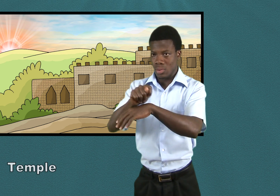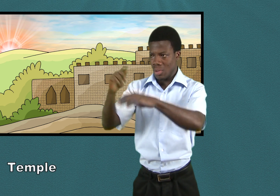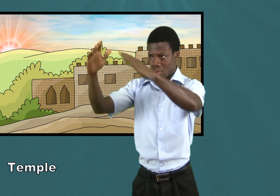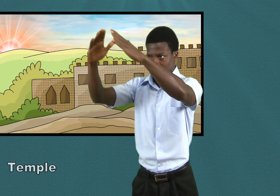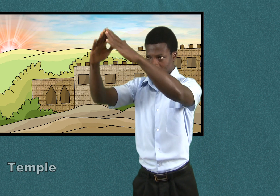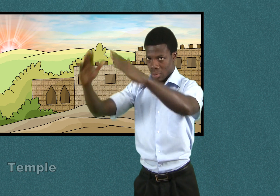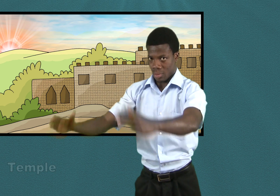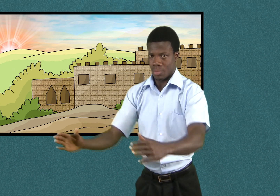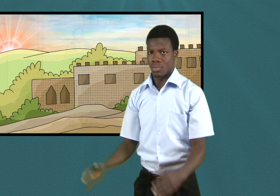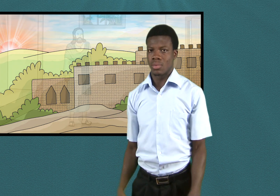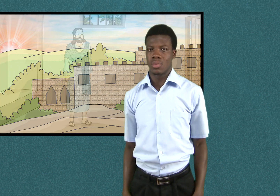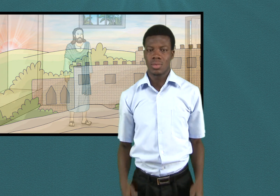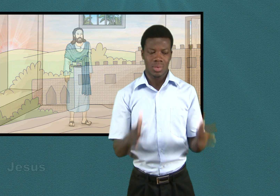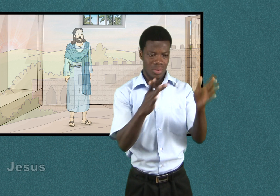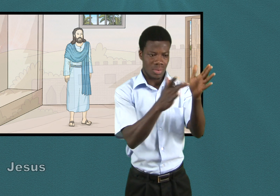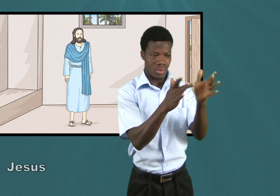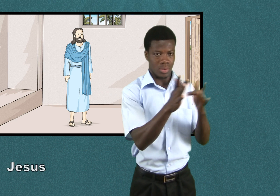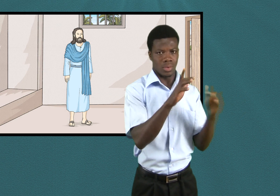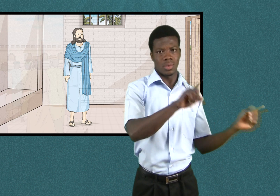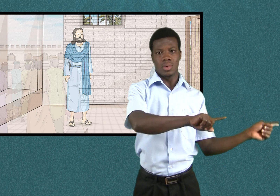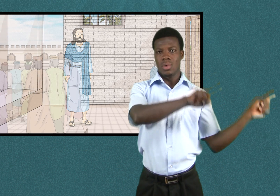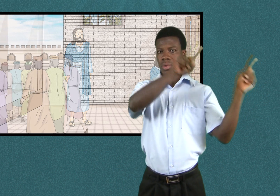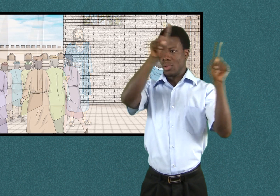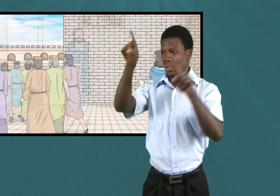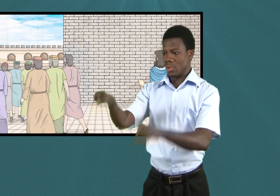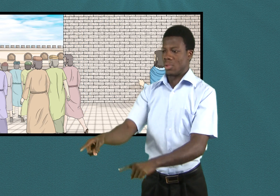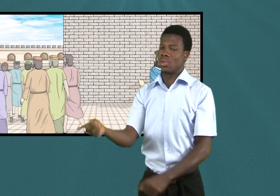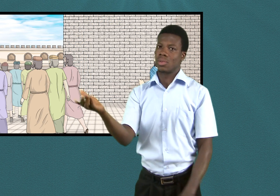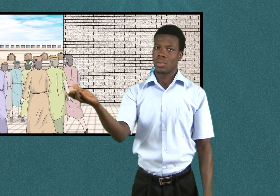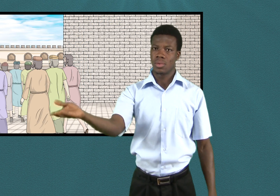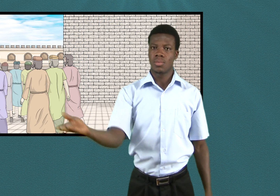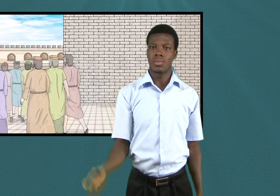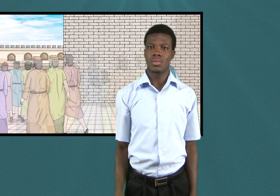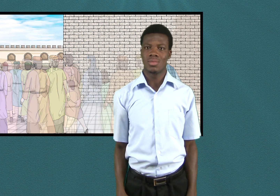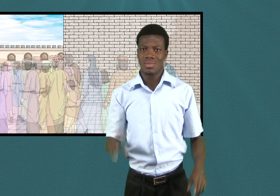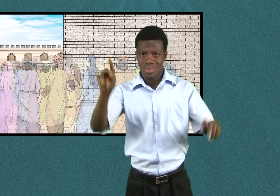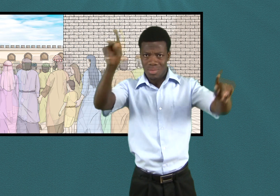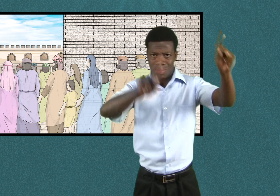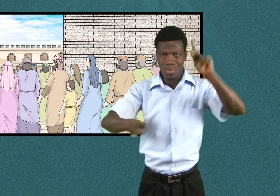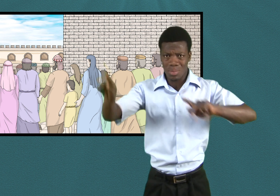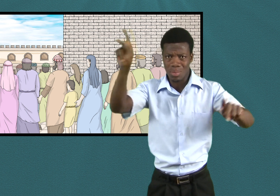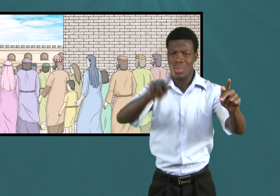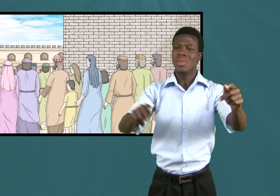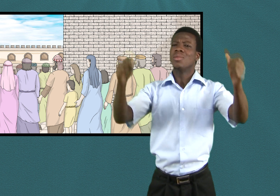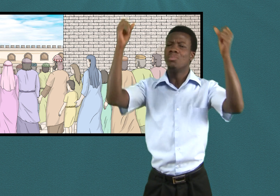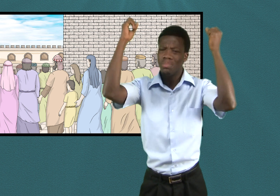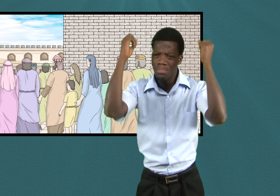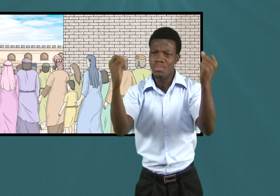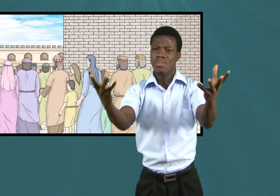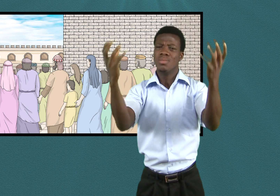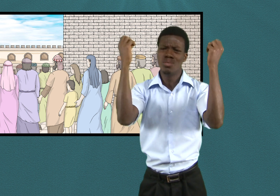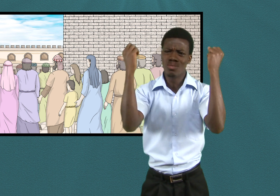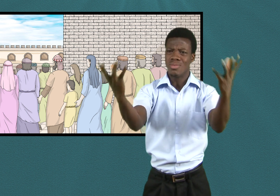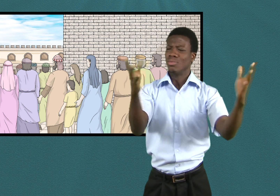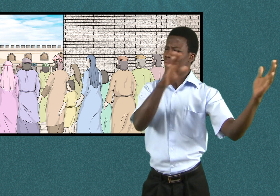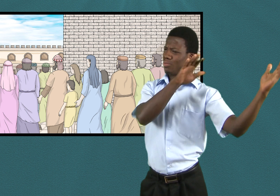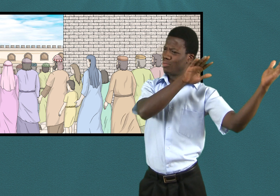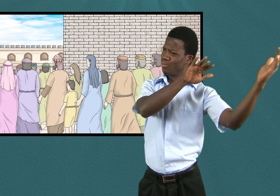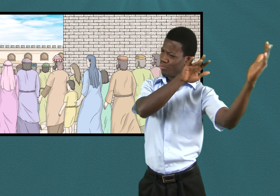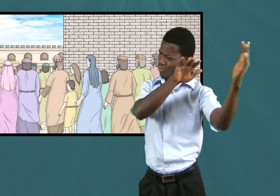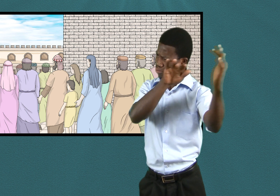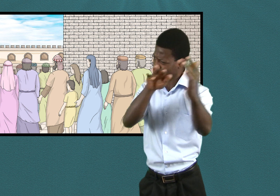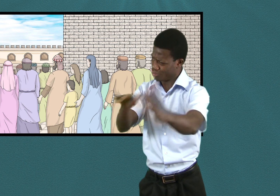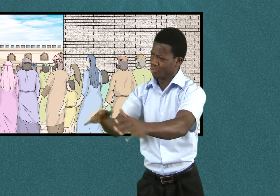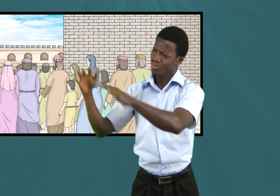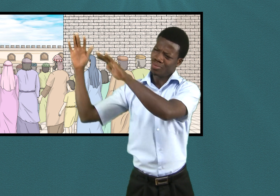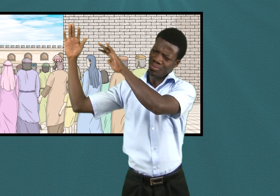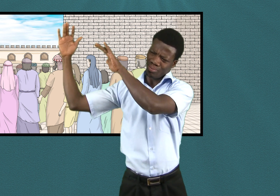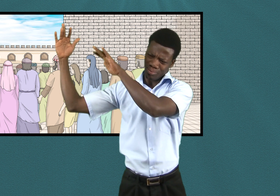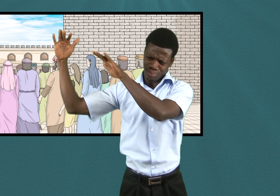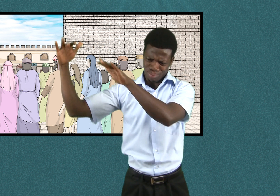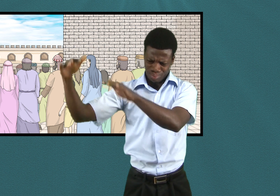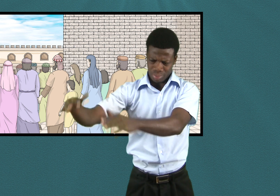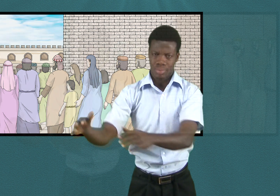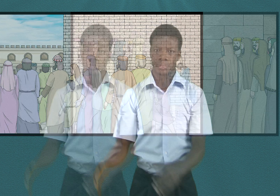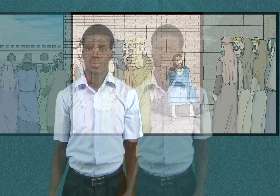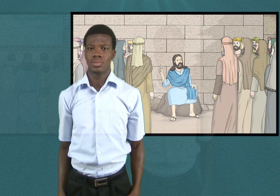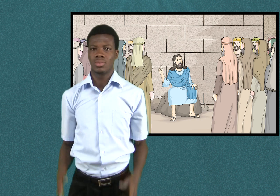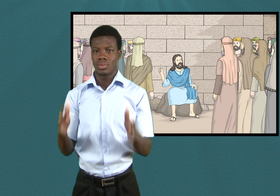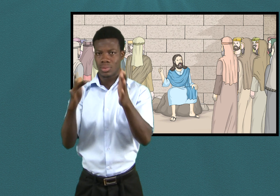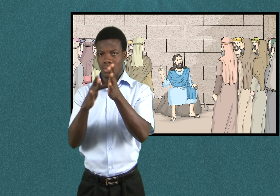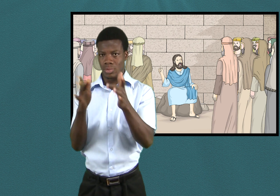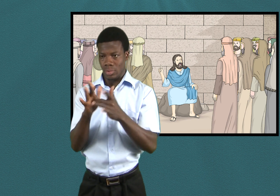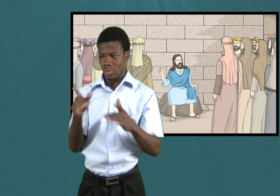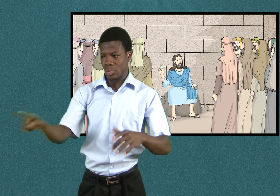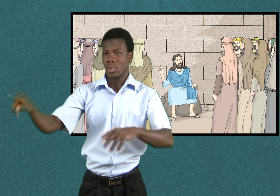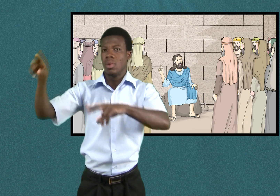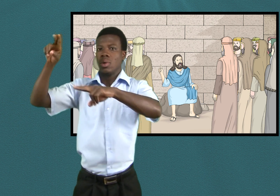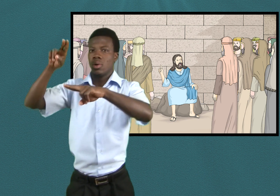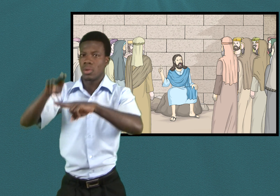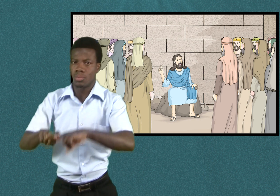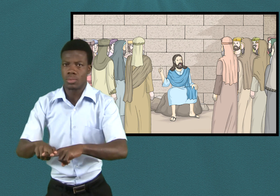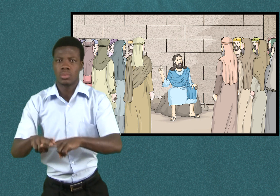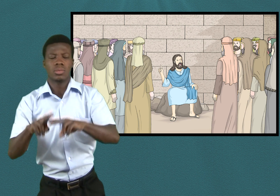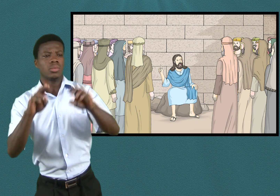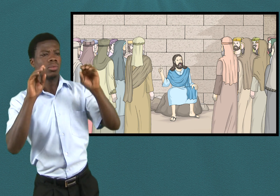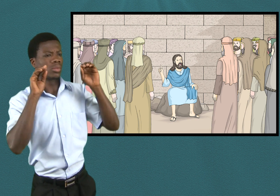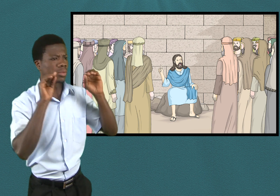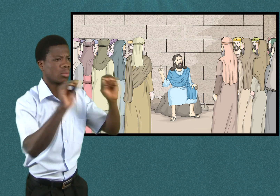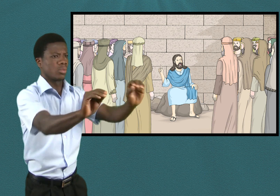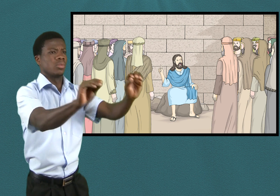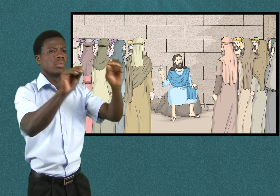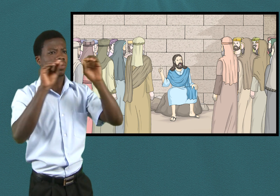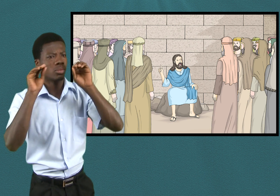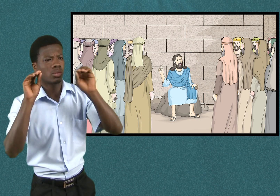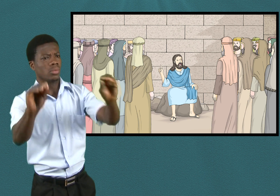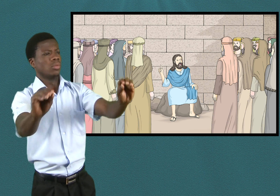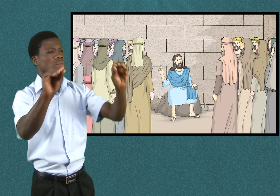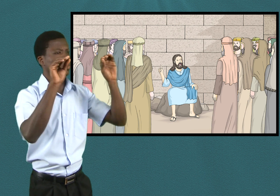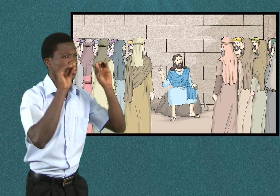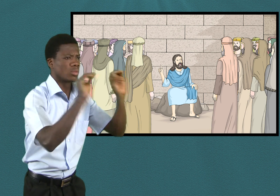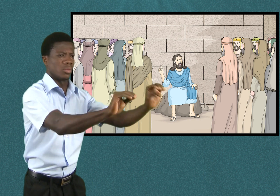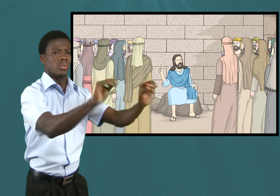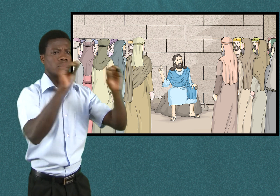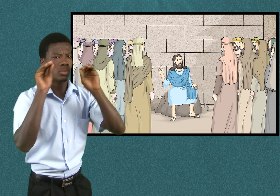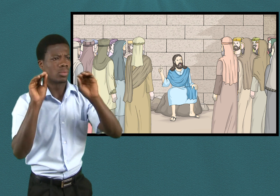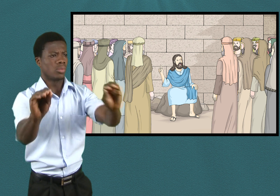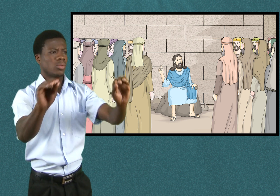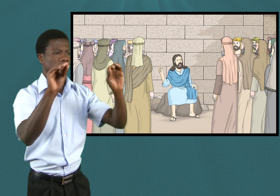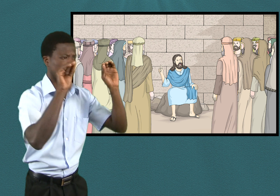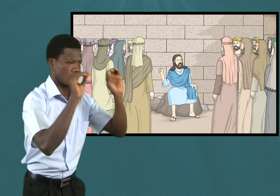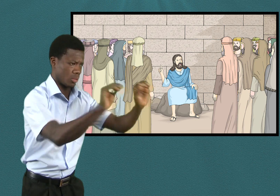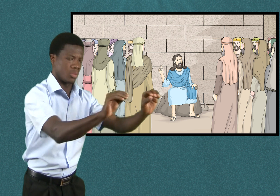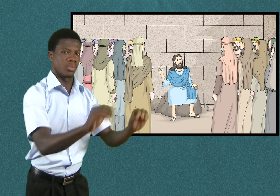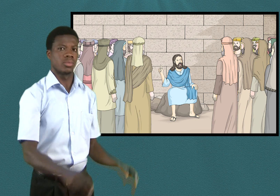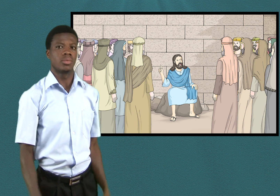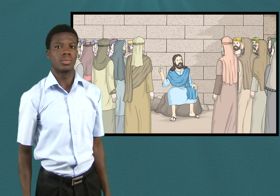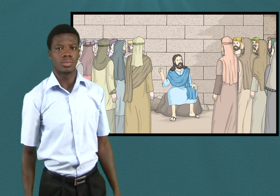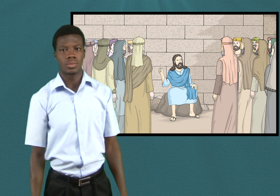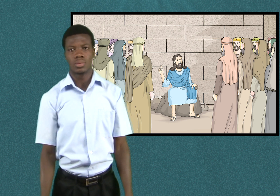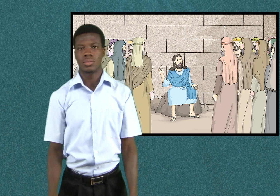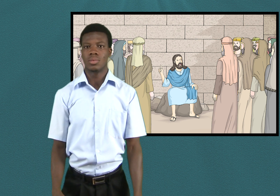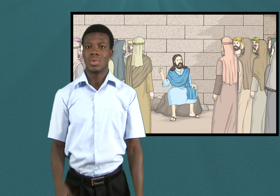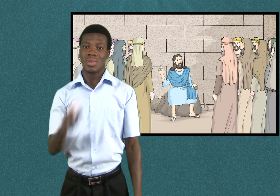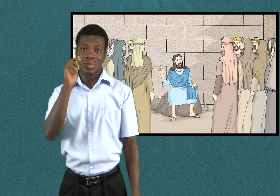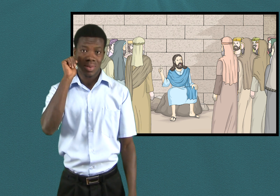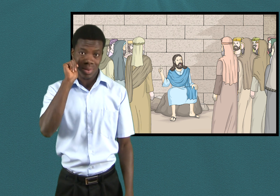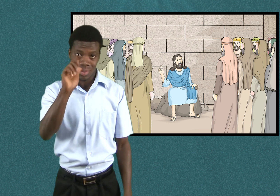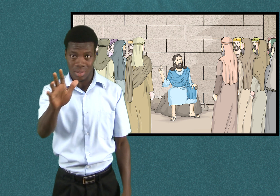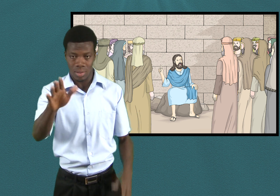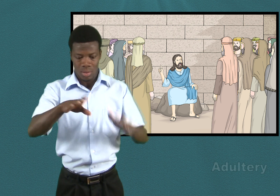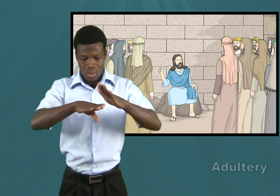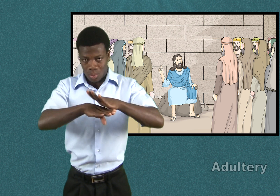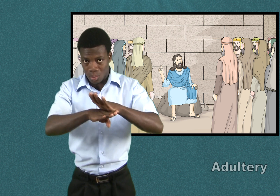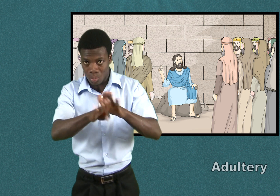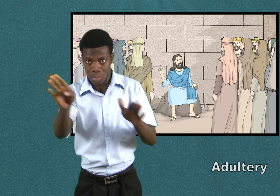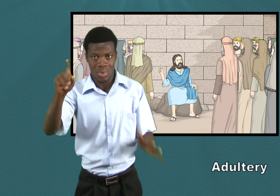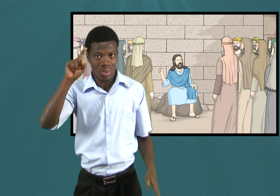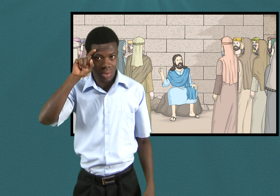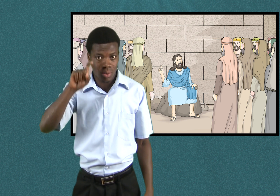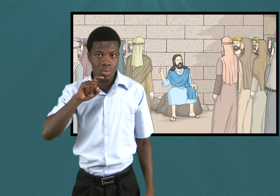All the people came to Him, and He sat down to teach them.